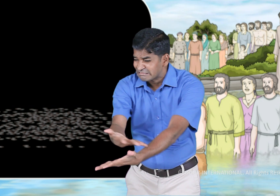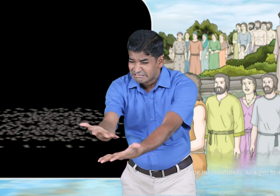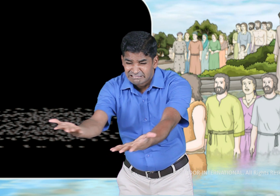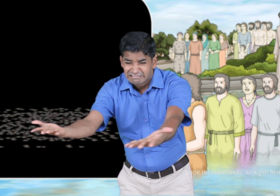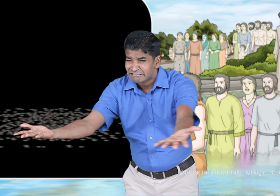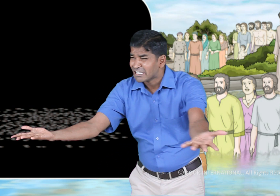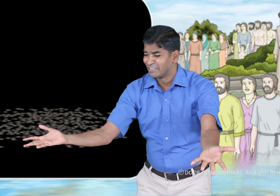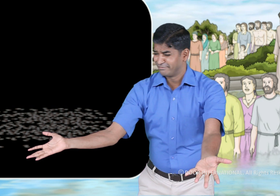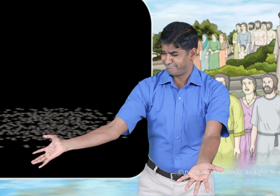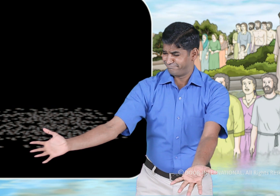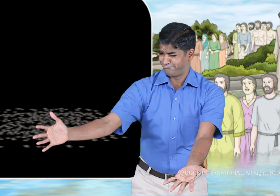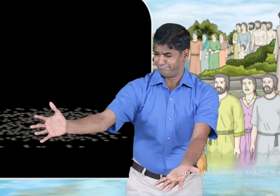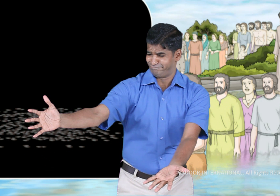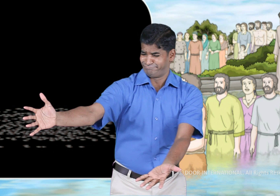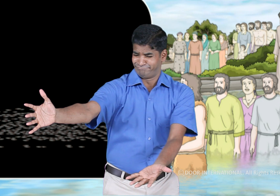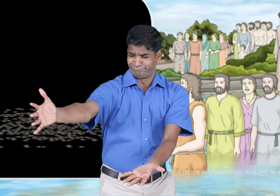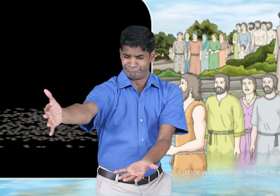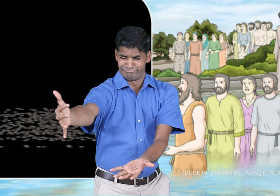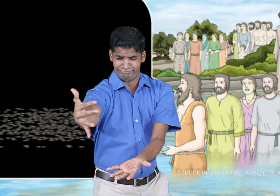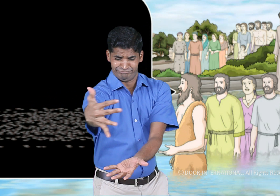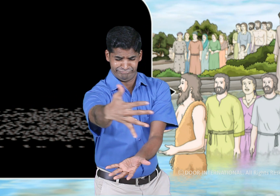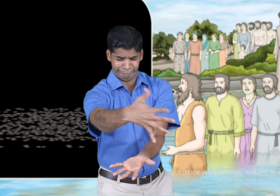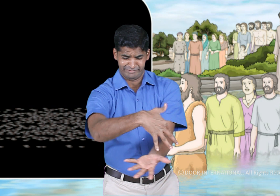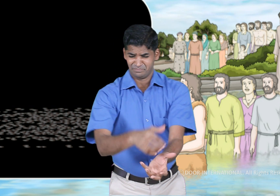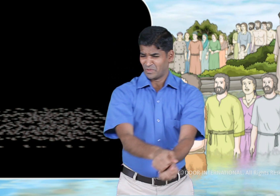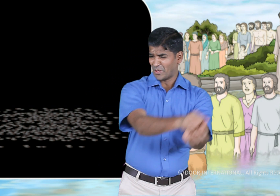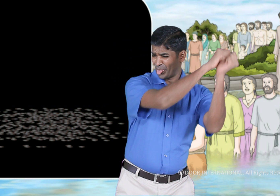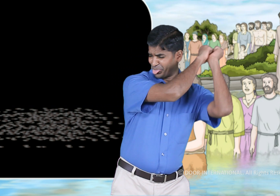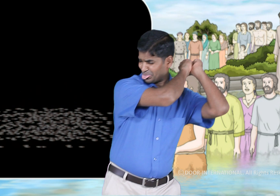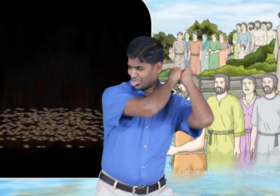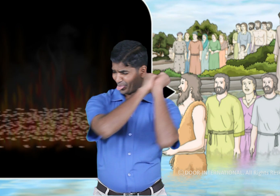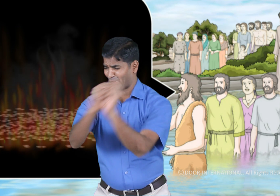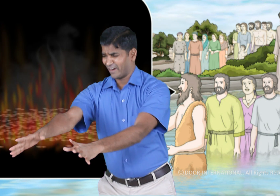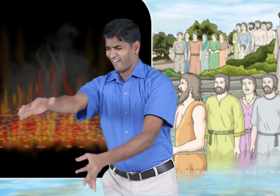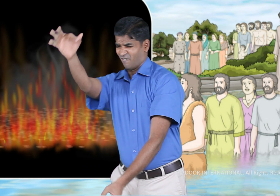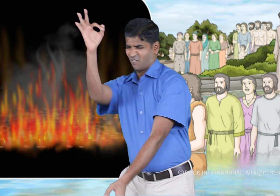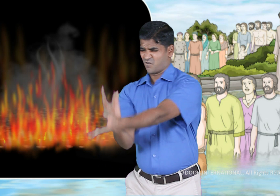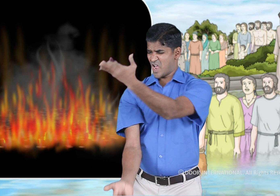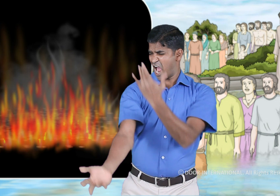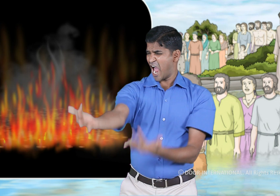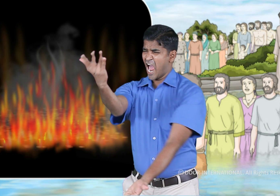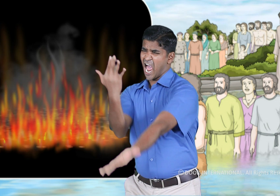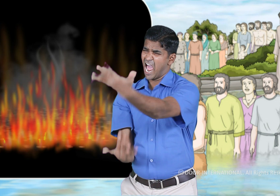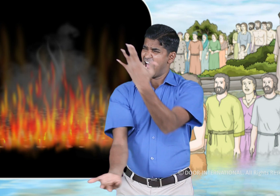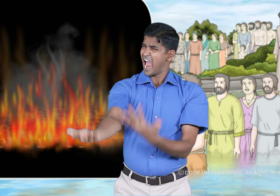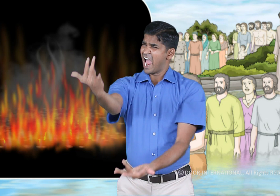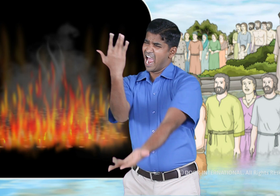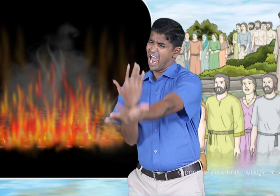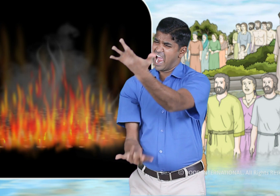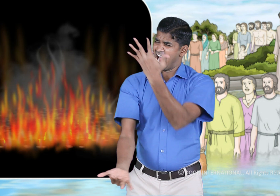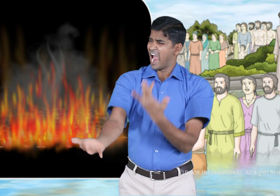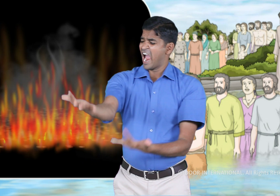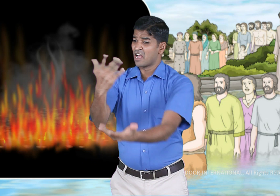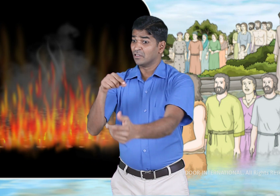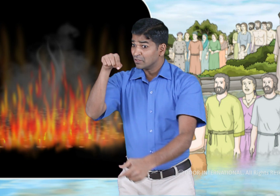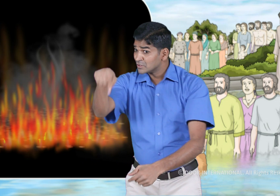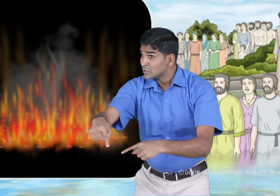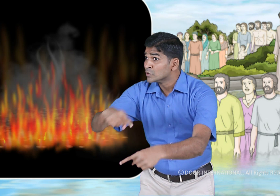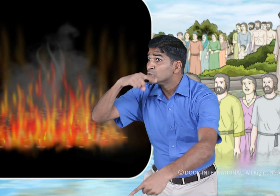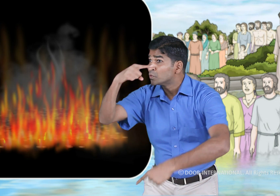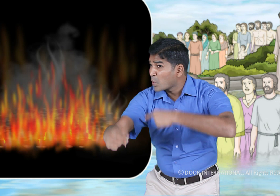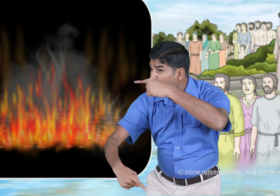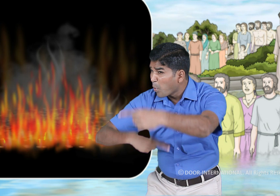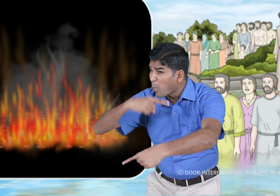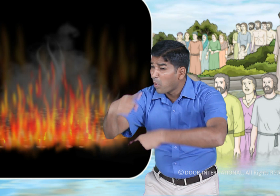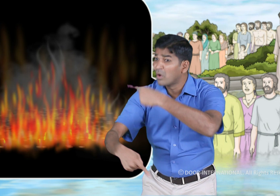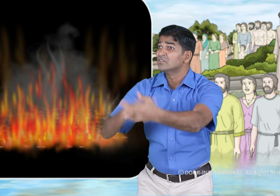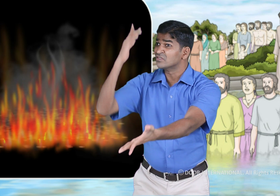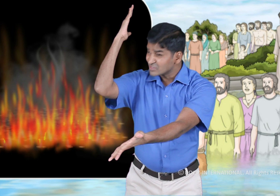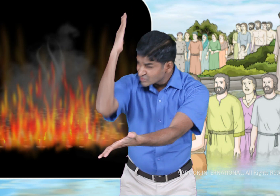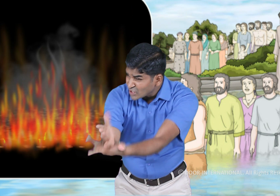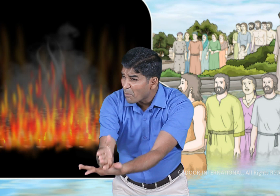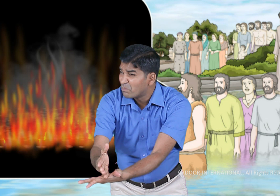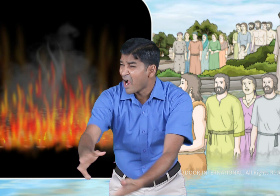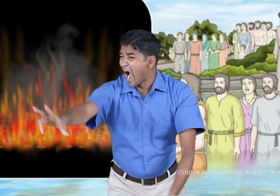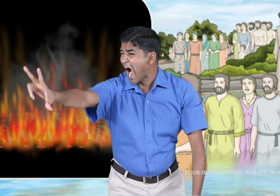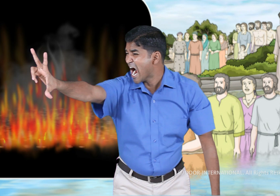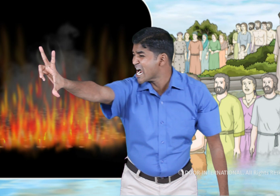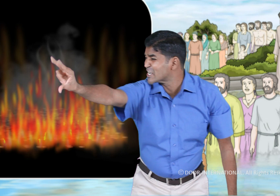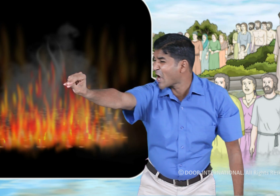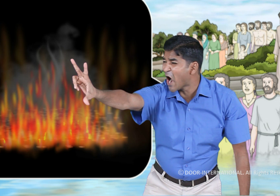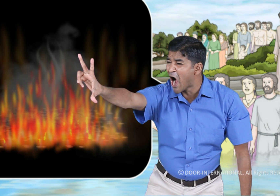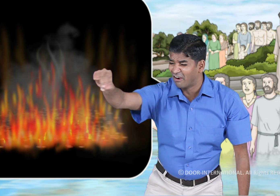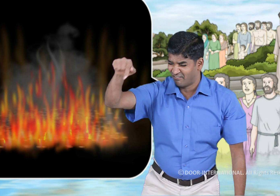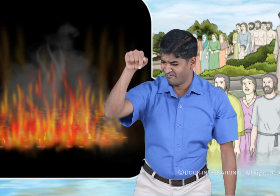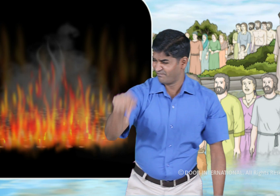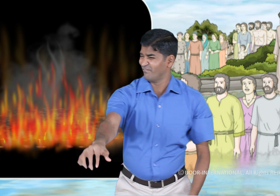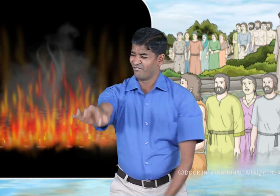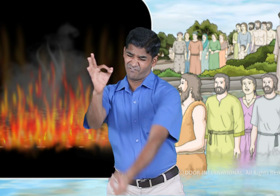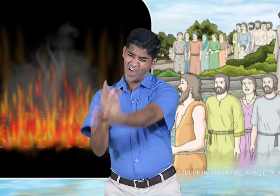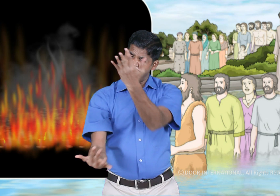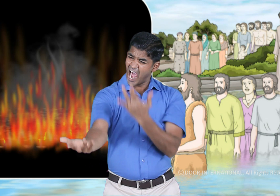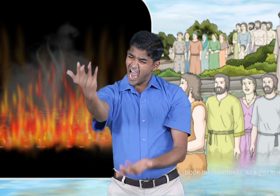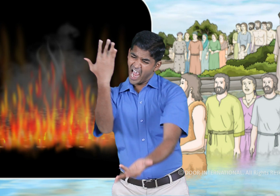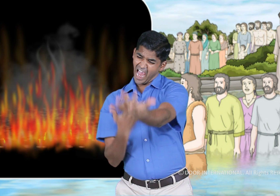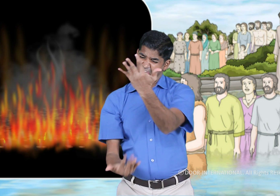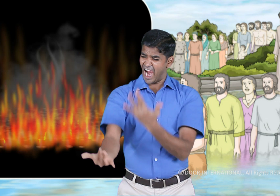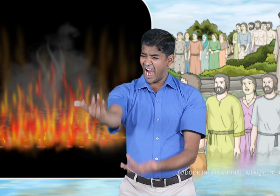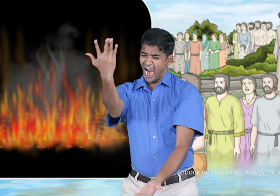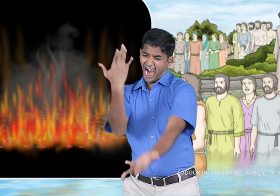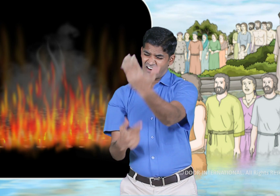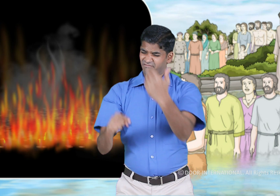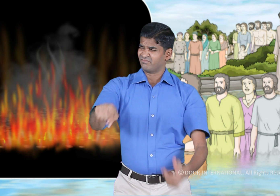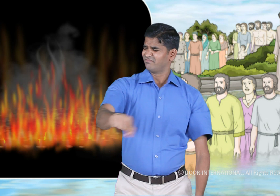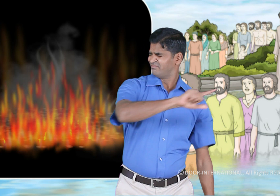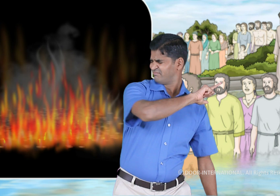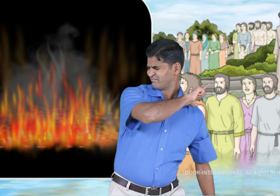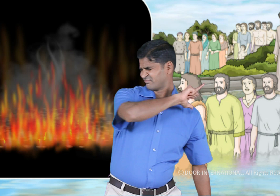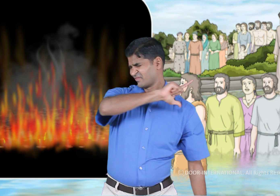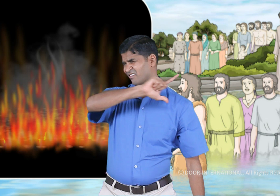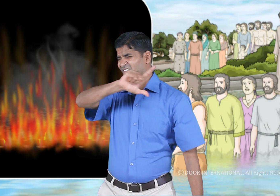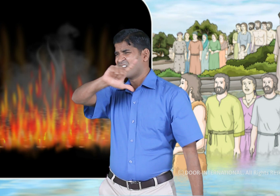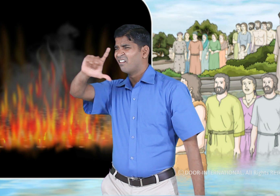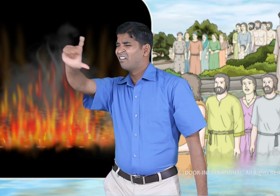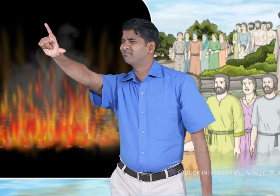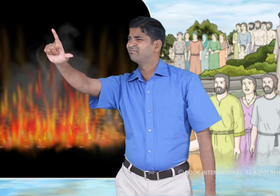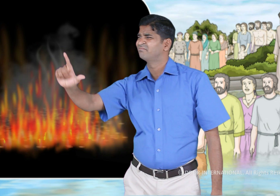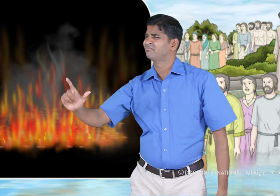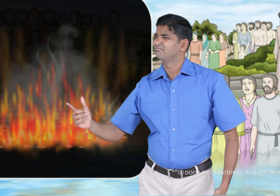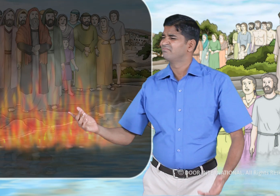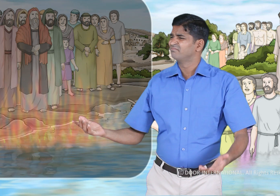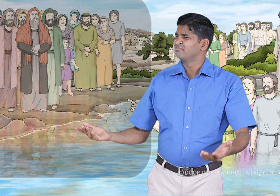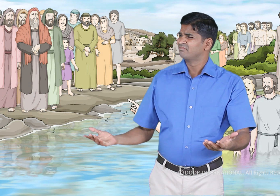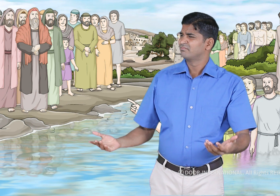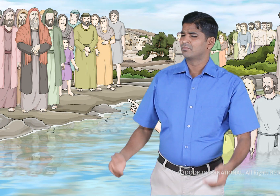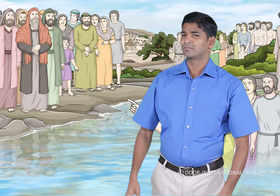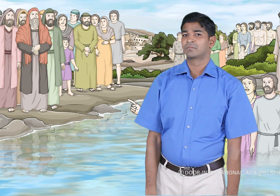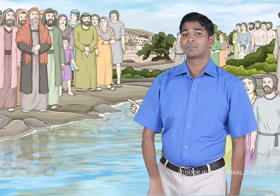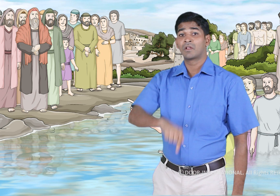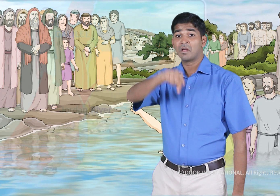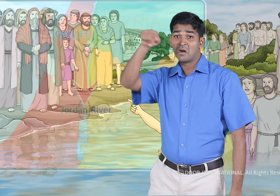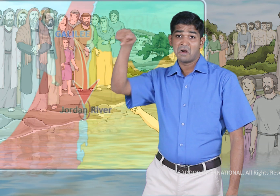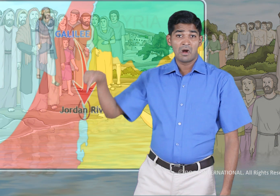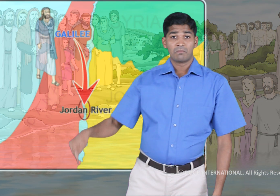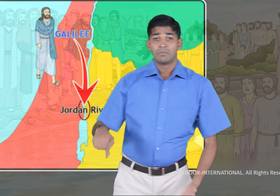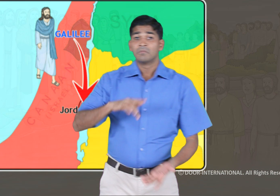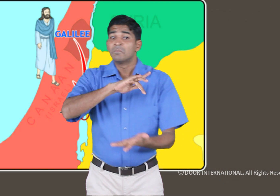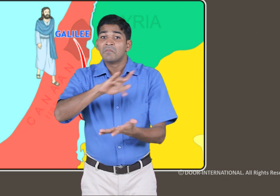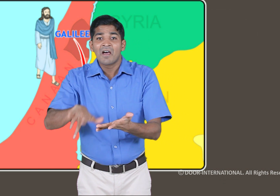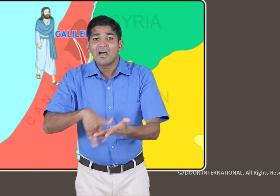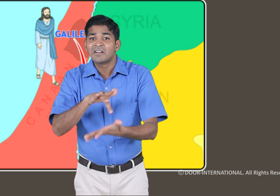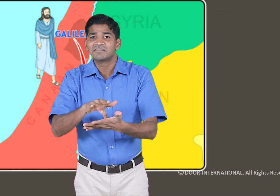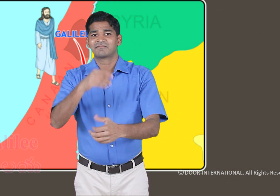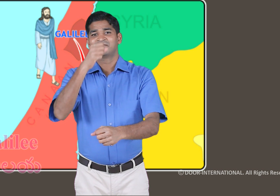but He will burn up the chaff with unquenchable fire.”